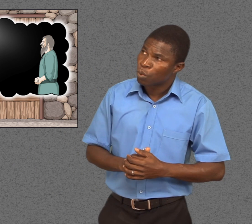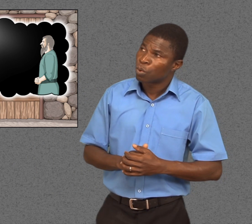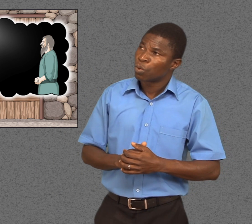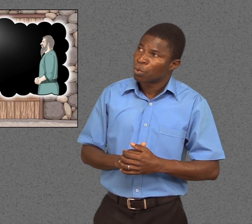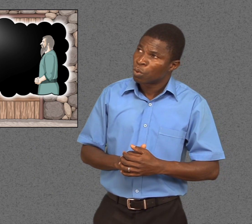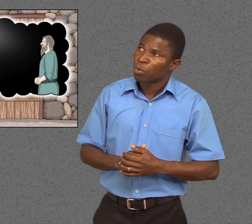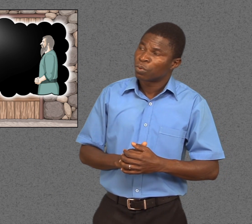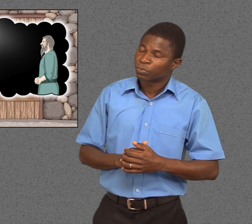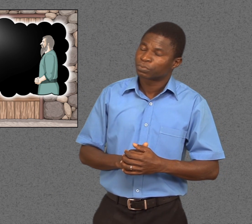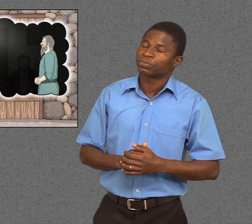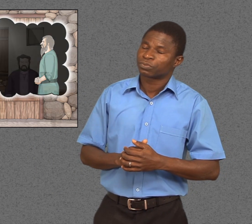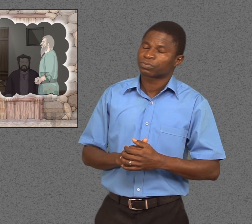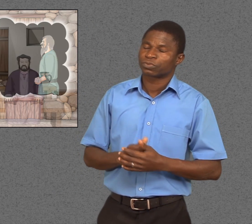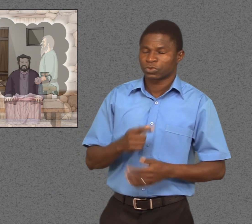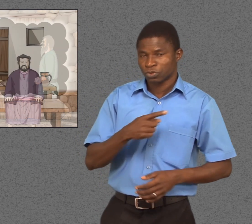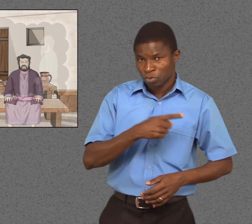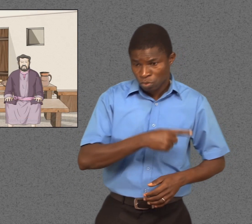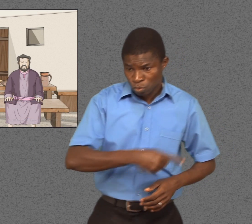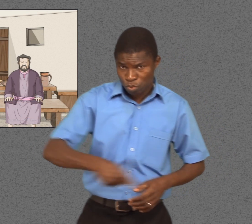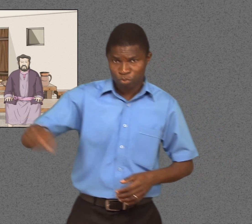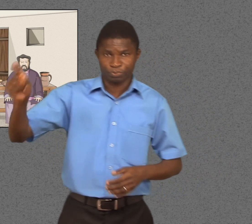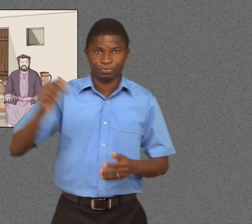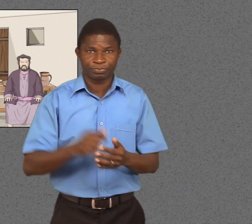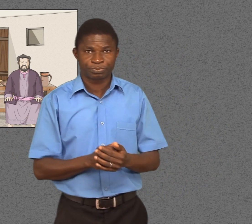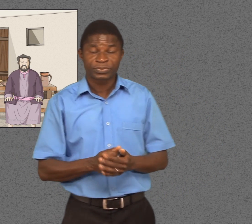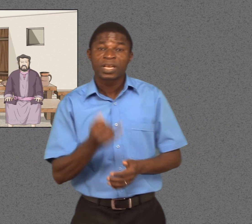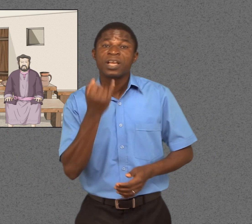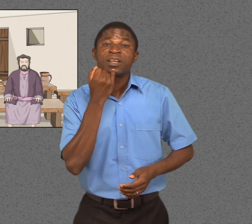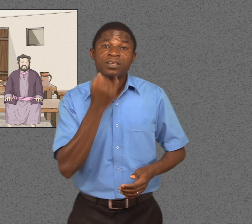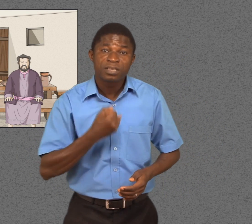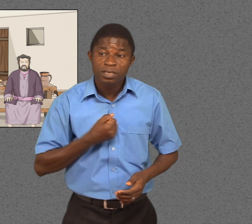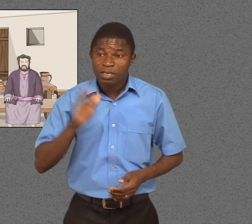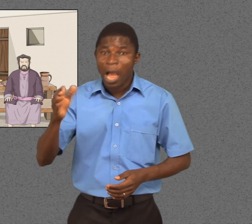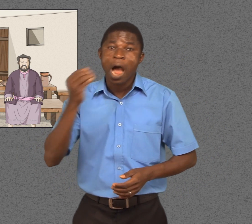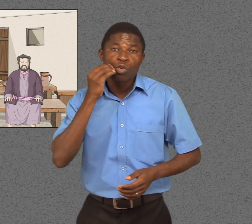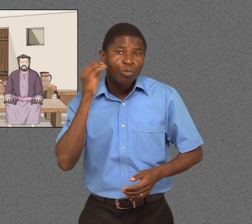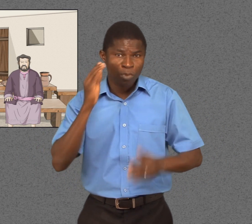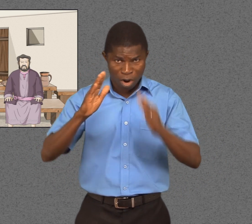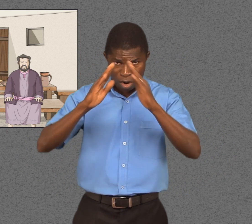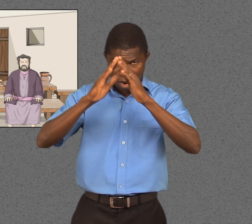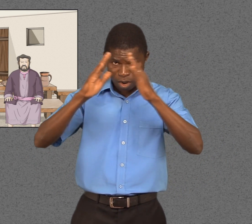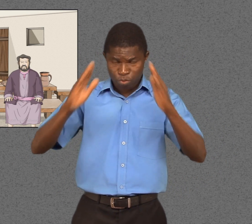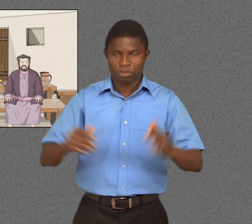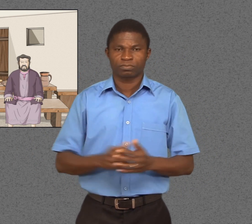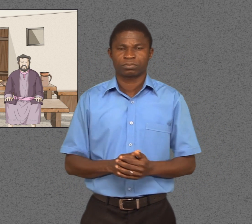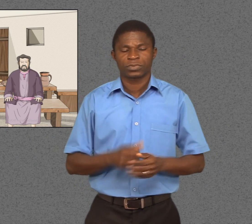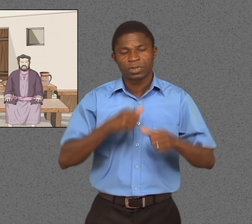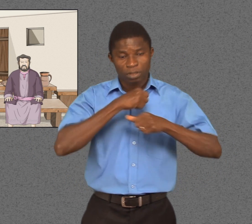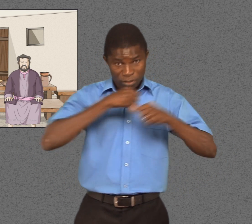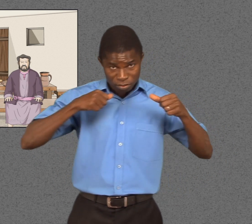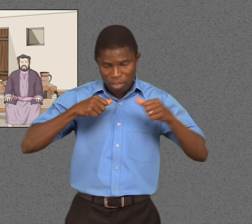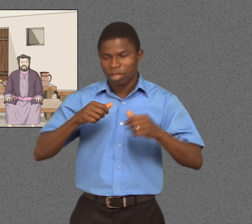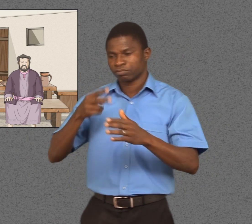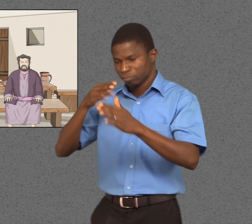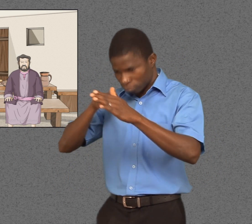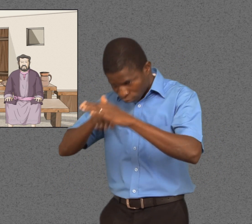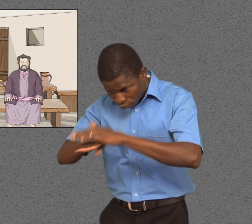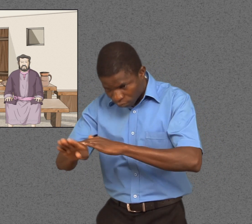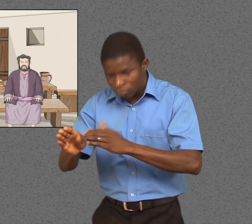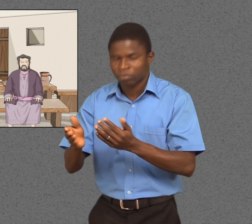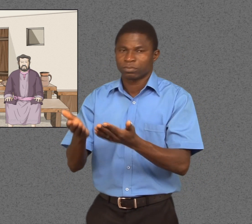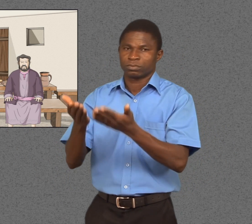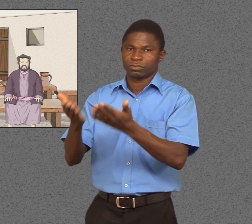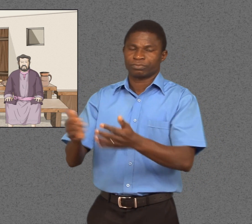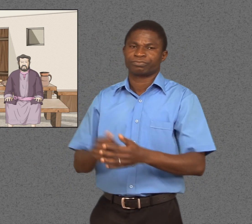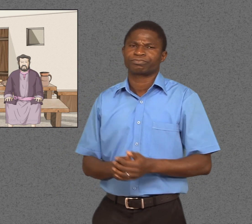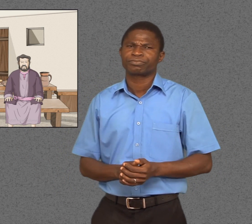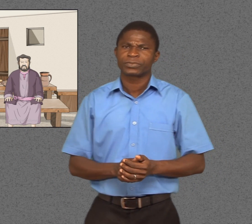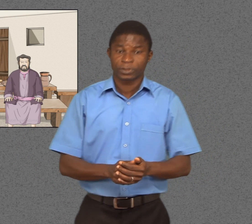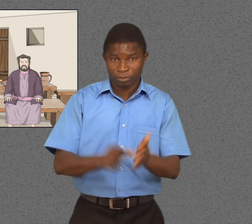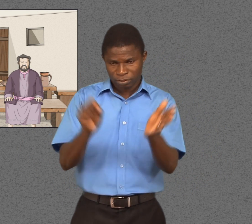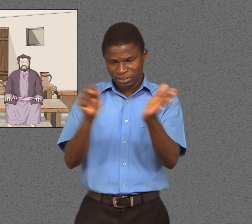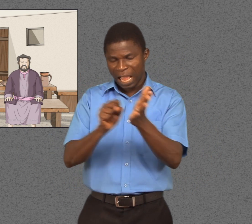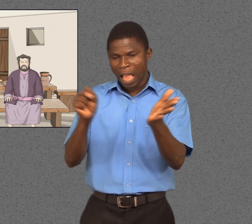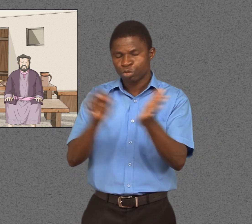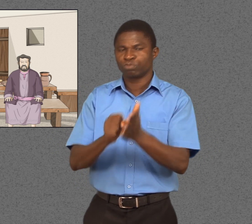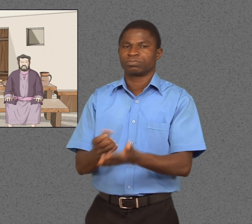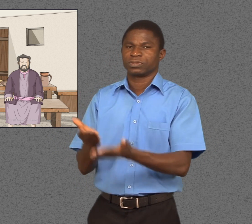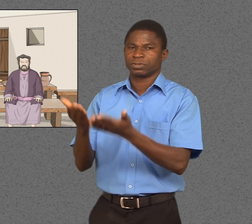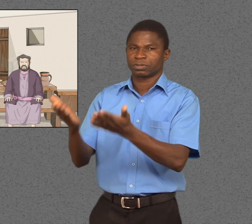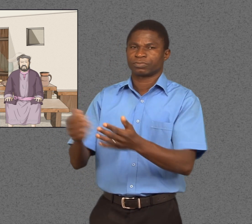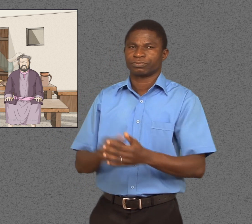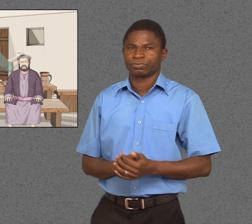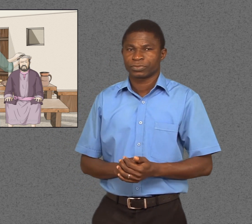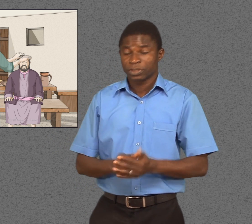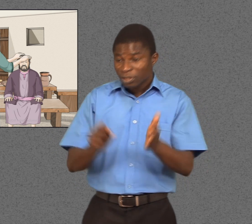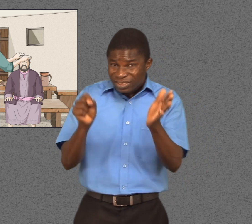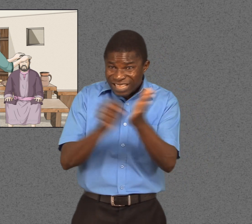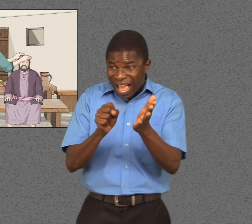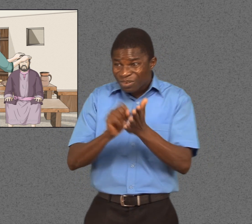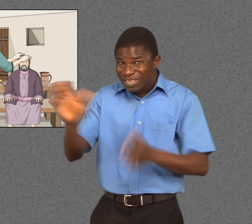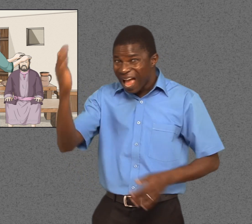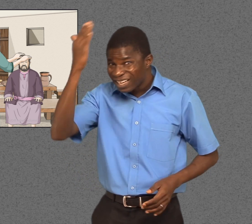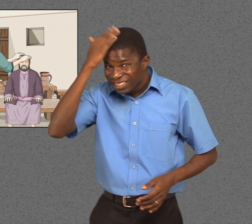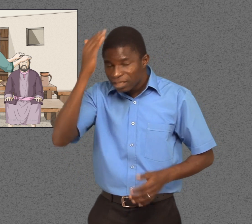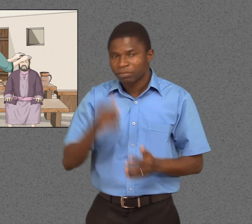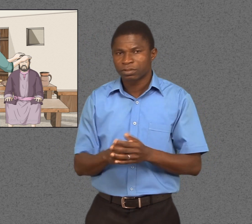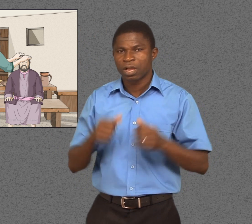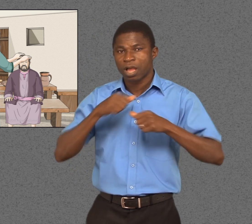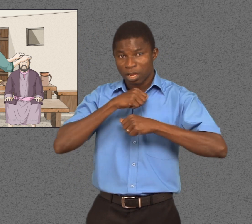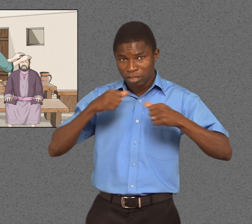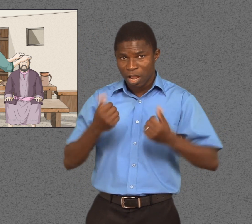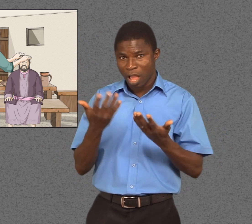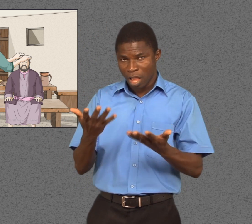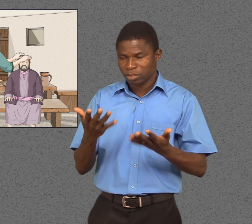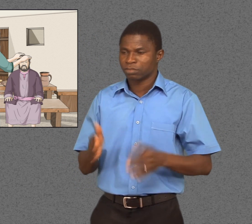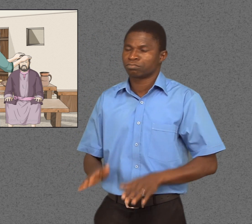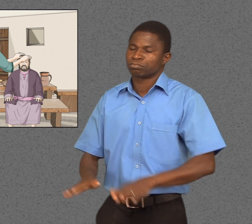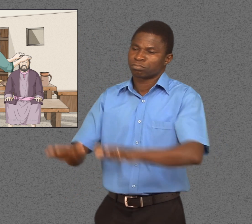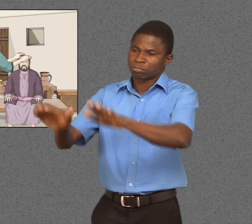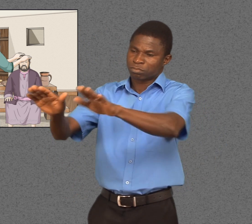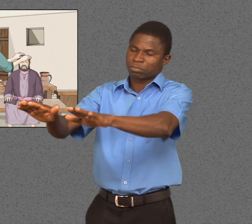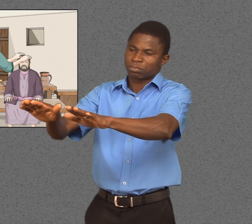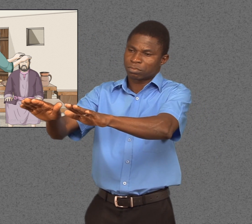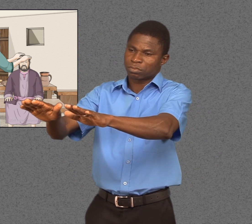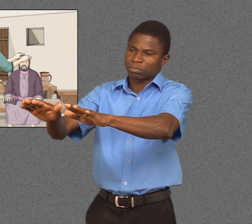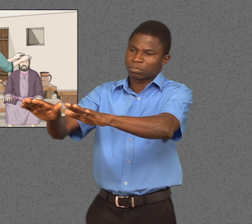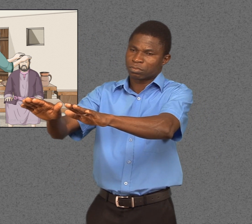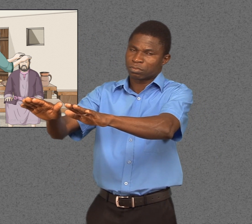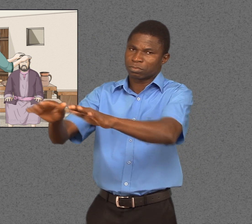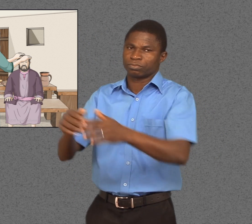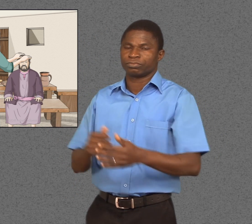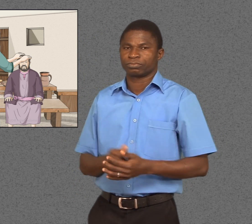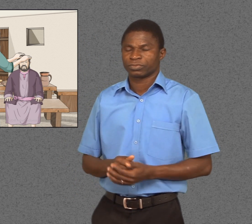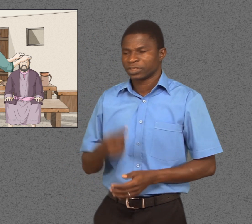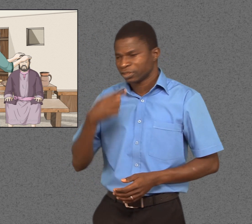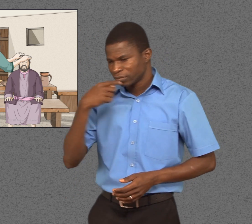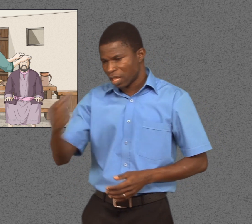So Ananias went to the house, and when he arrived, he placed his hands on Saul.